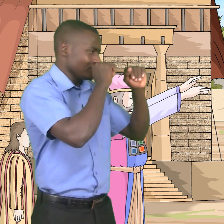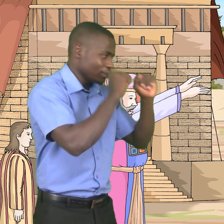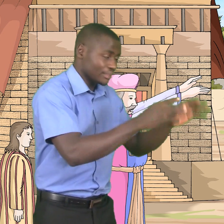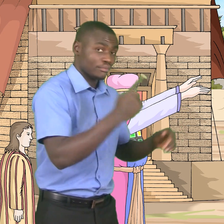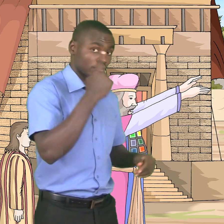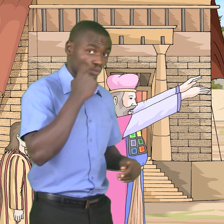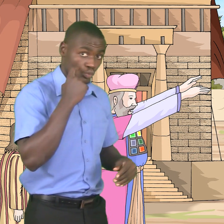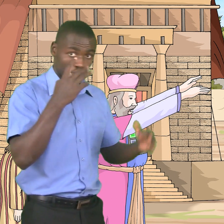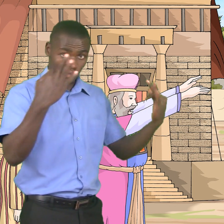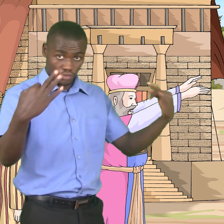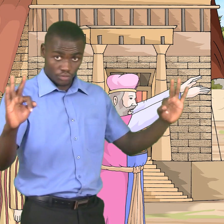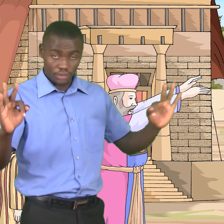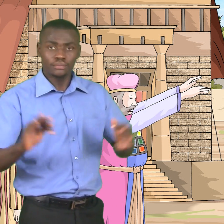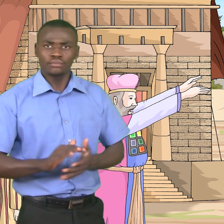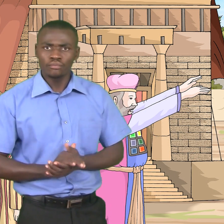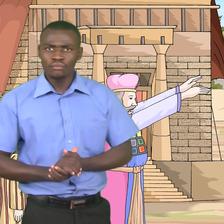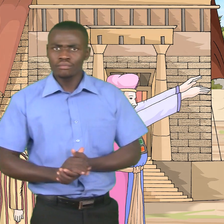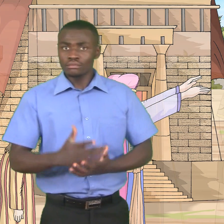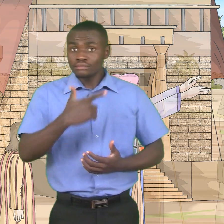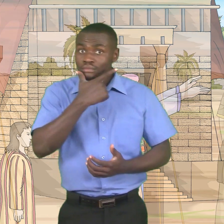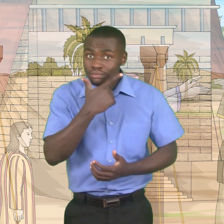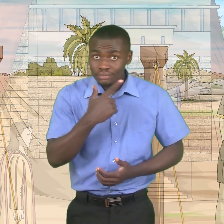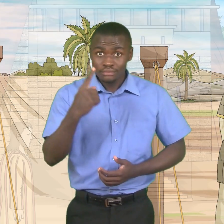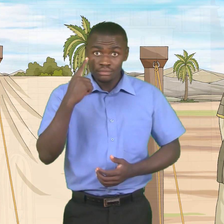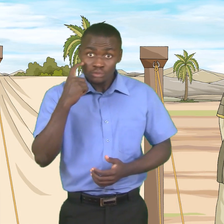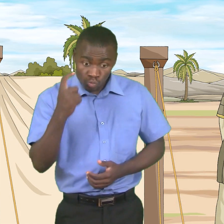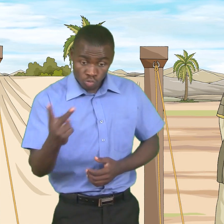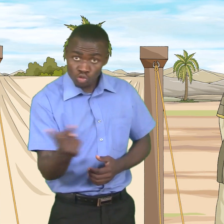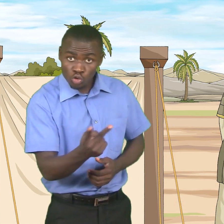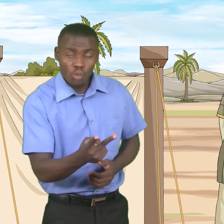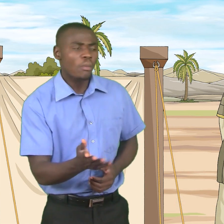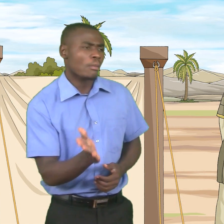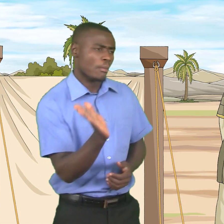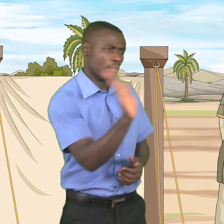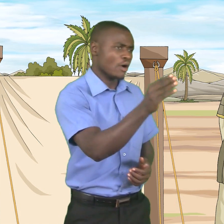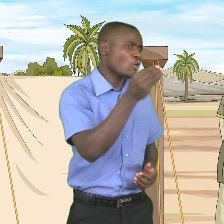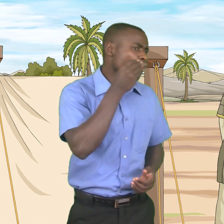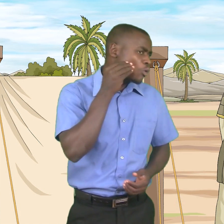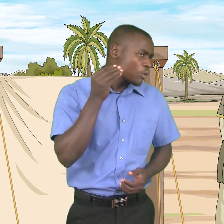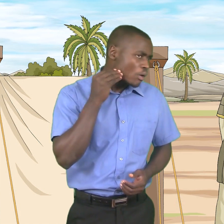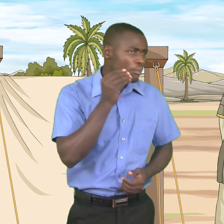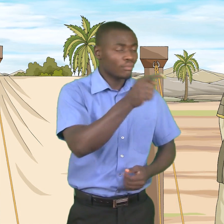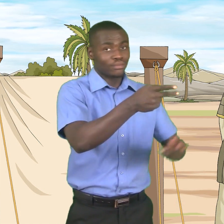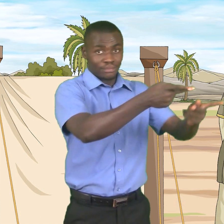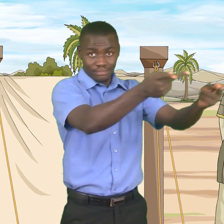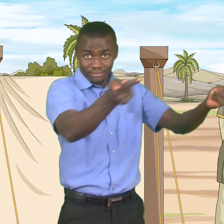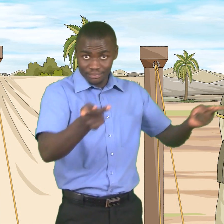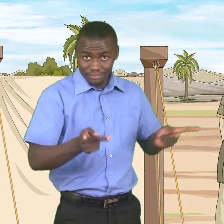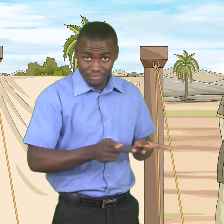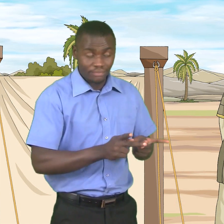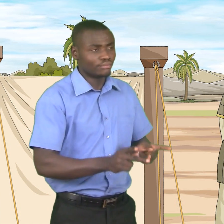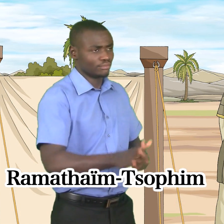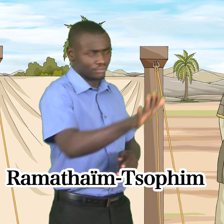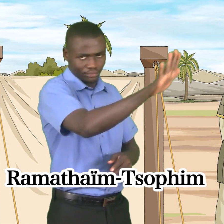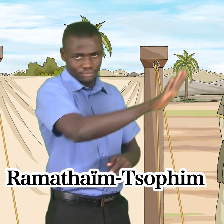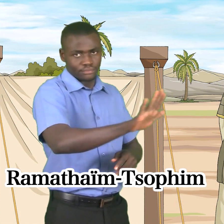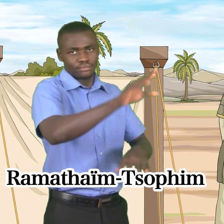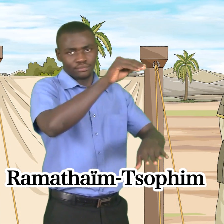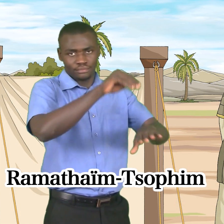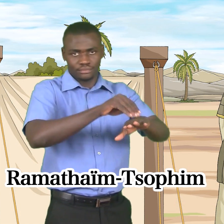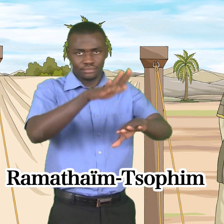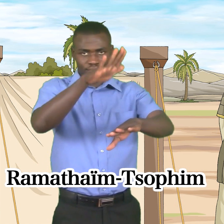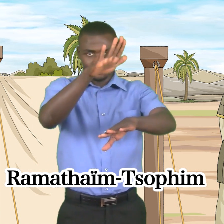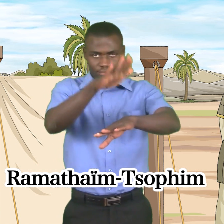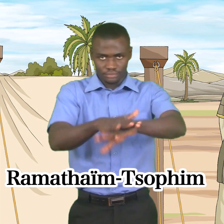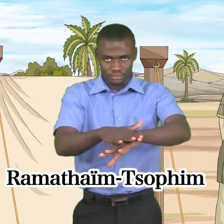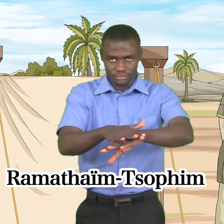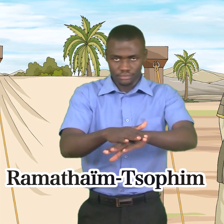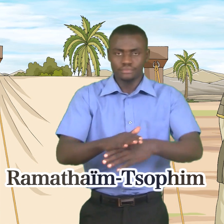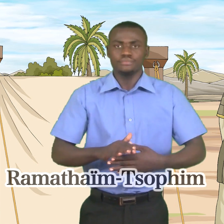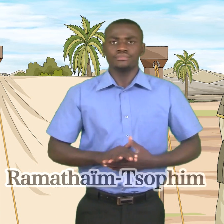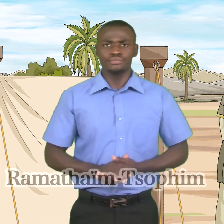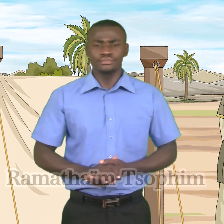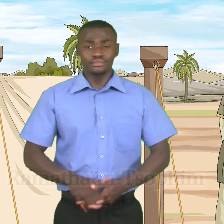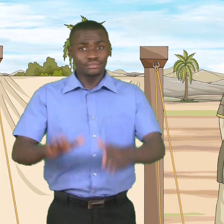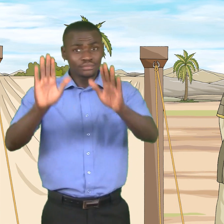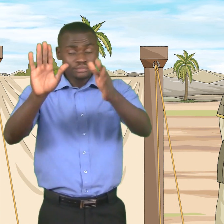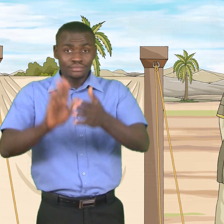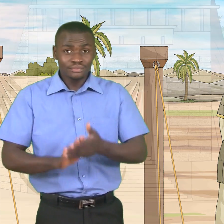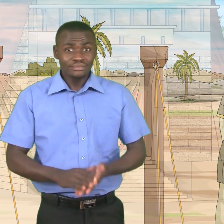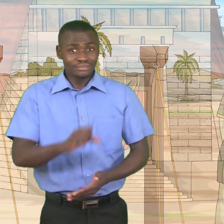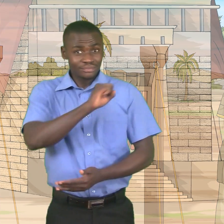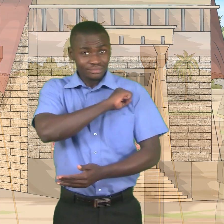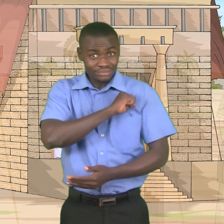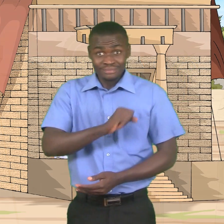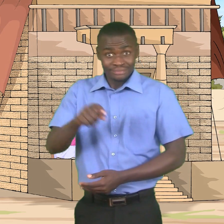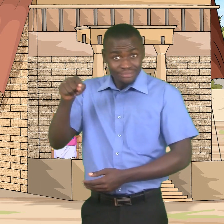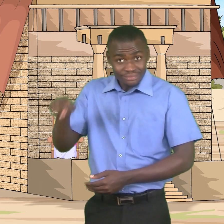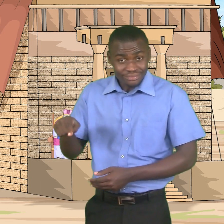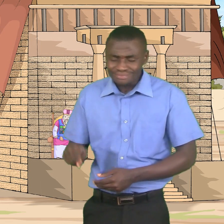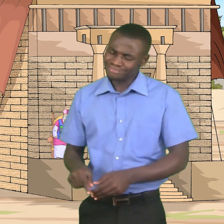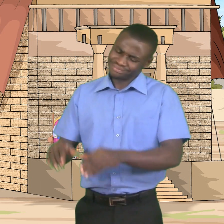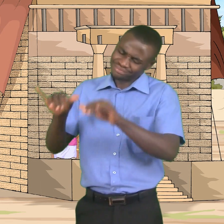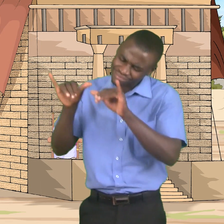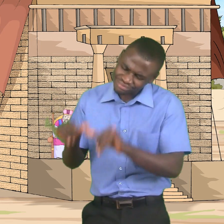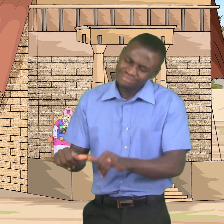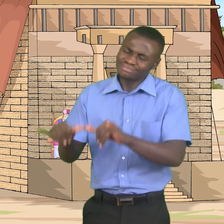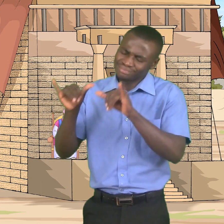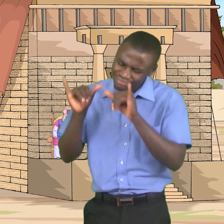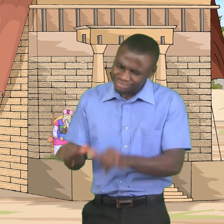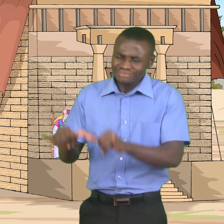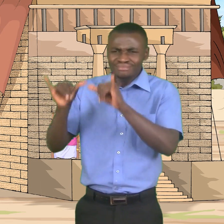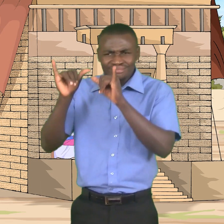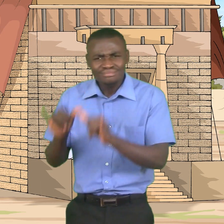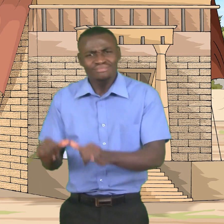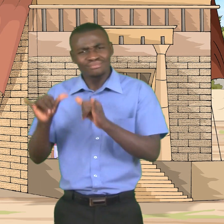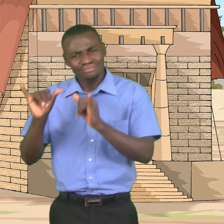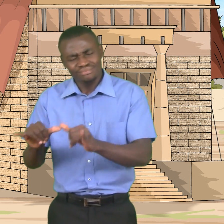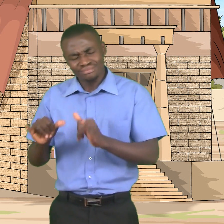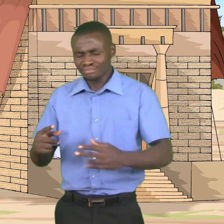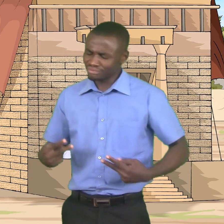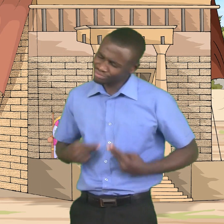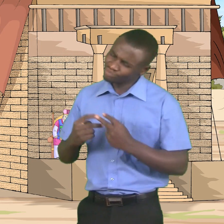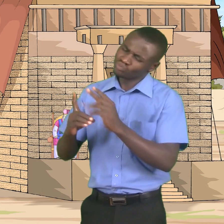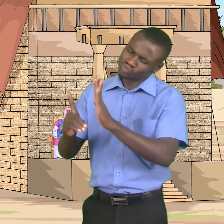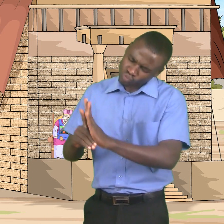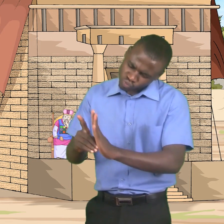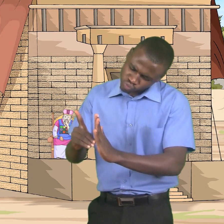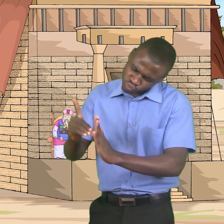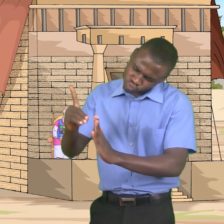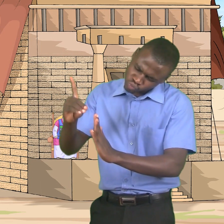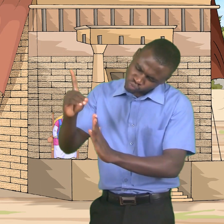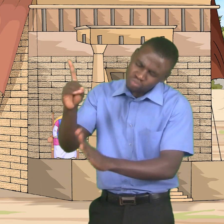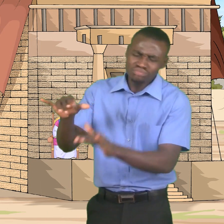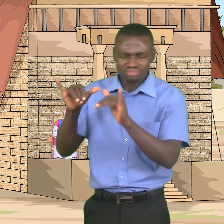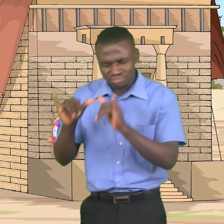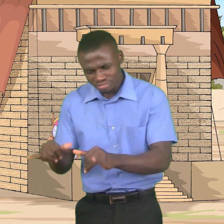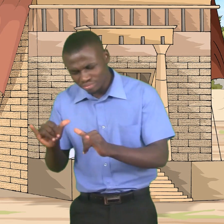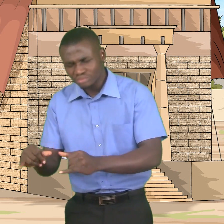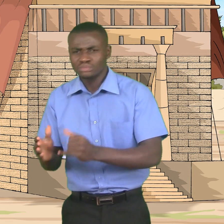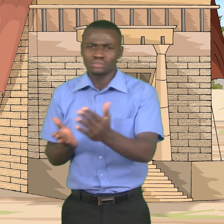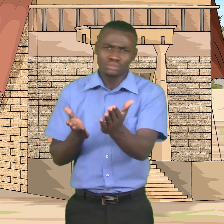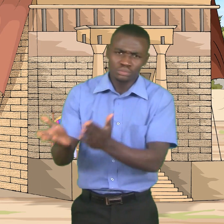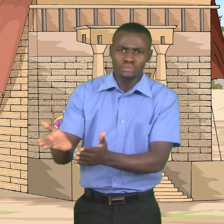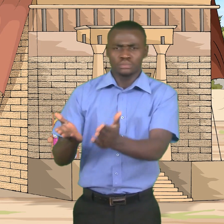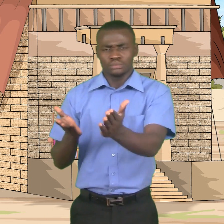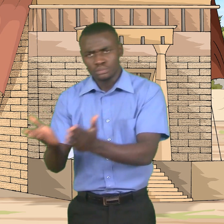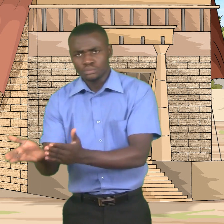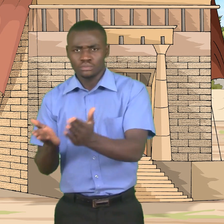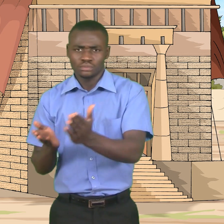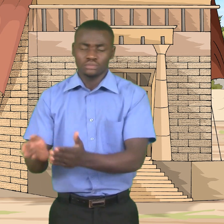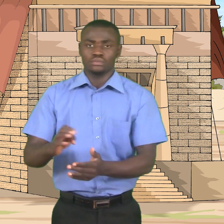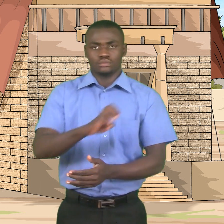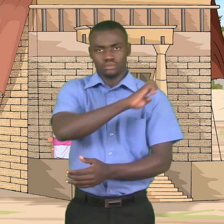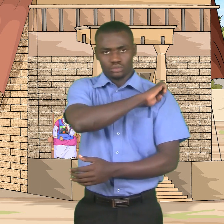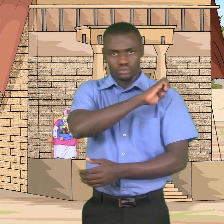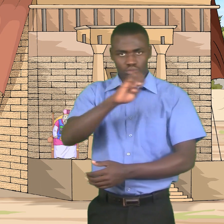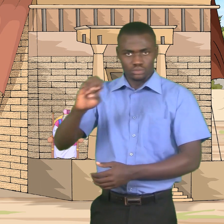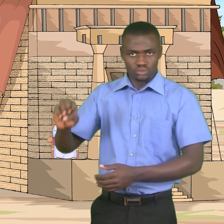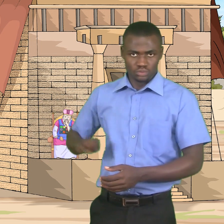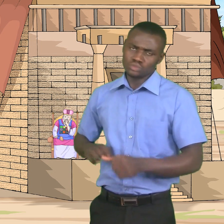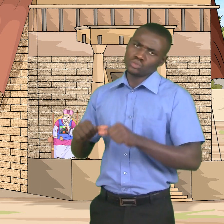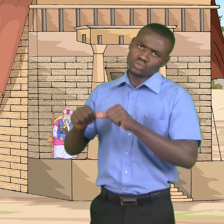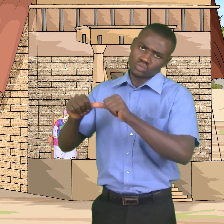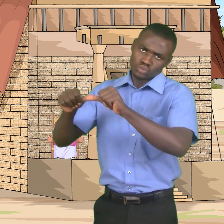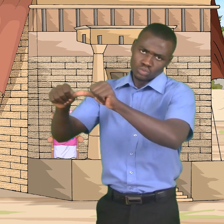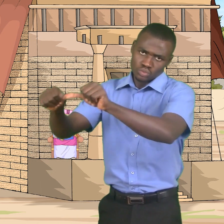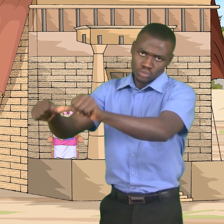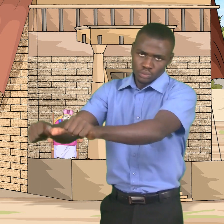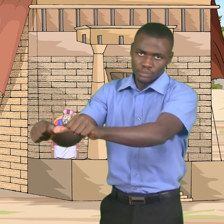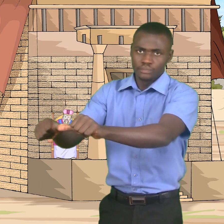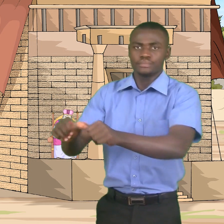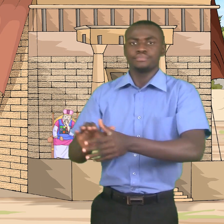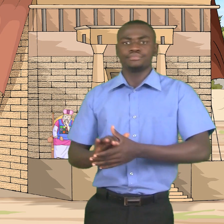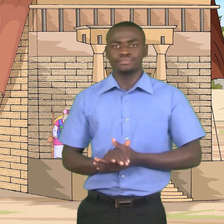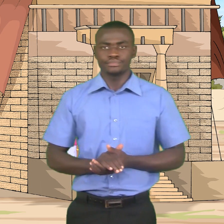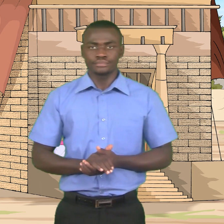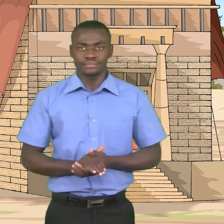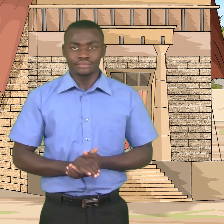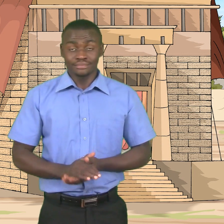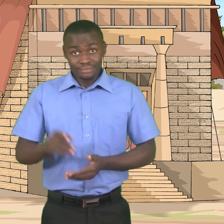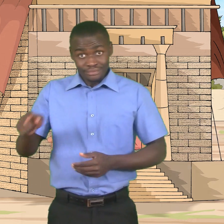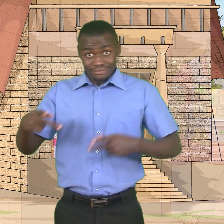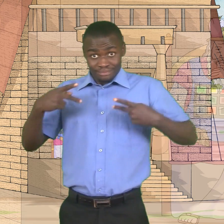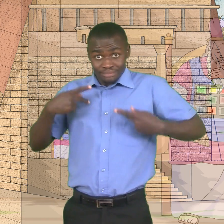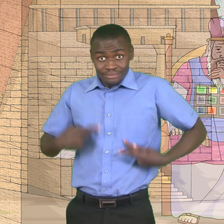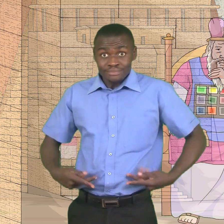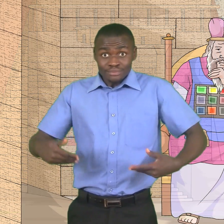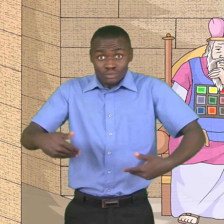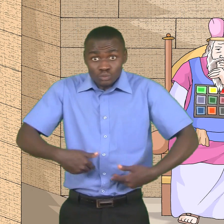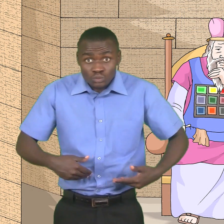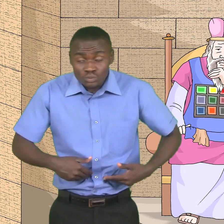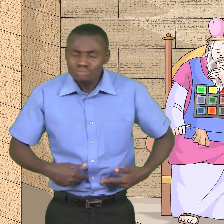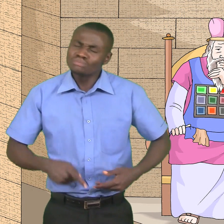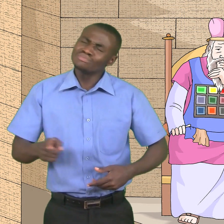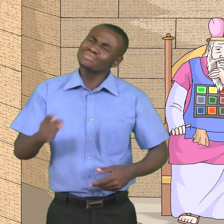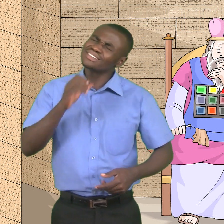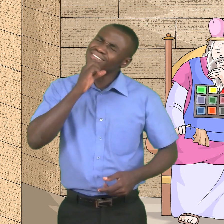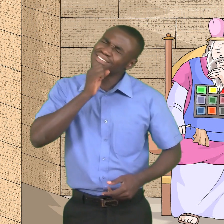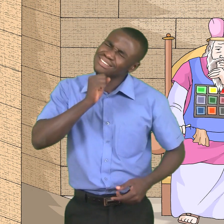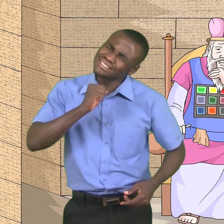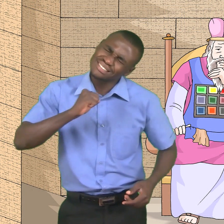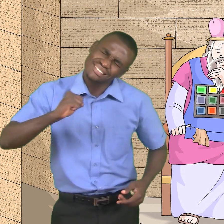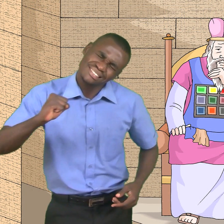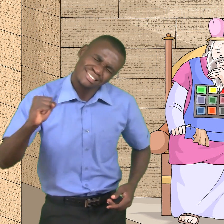Then they would go home. So the LORD attended to Hannah, and she conceived and gave birth to three sons and two daughters. Meanwhile, the boy Samuel grew up in the presence of the LORD.